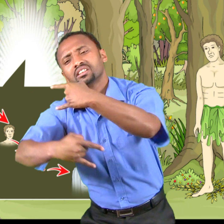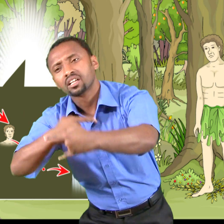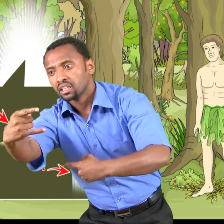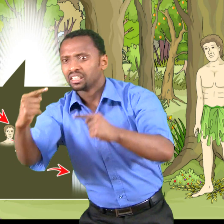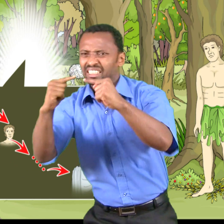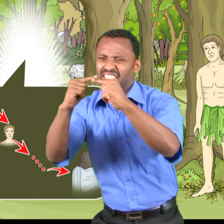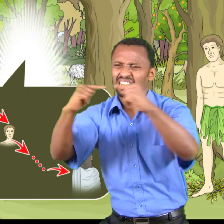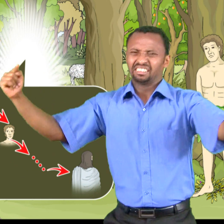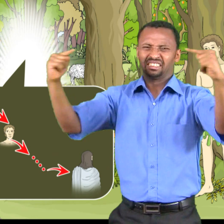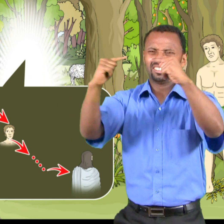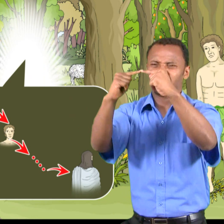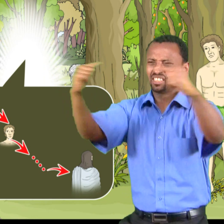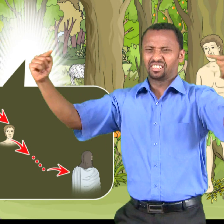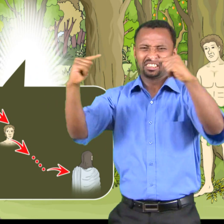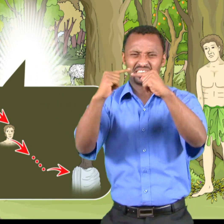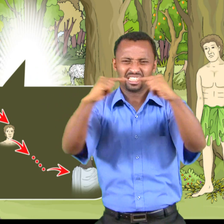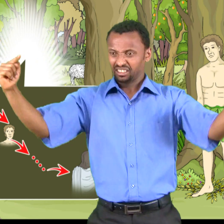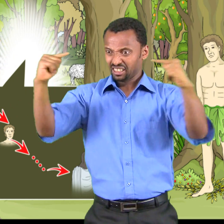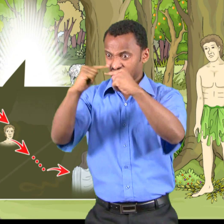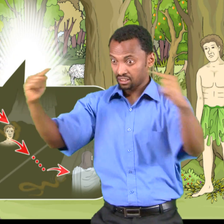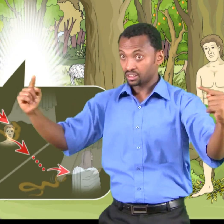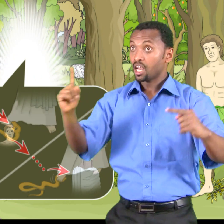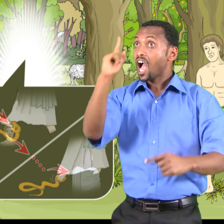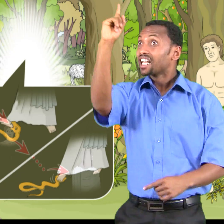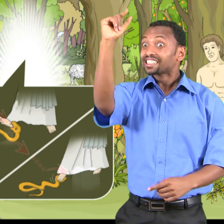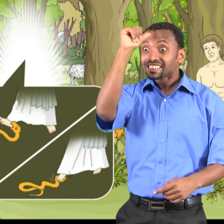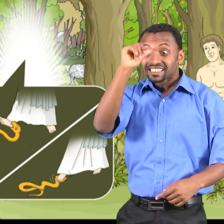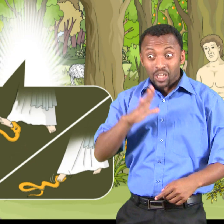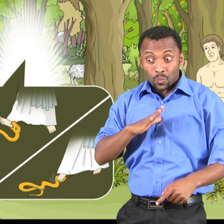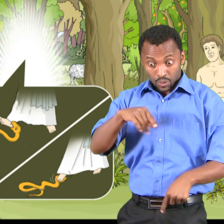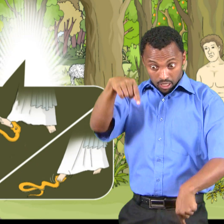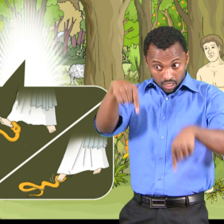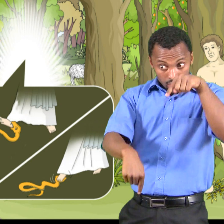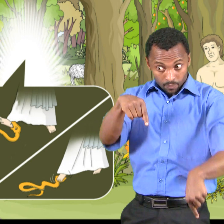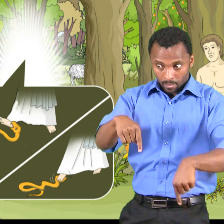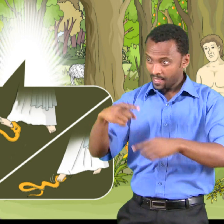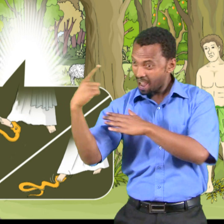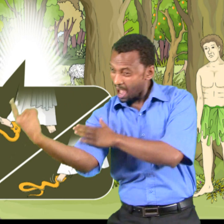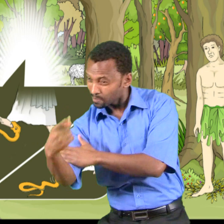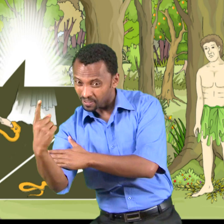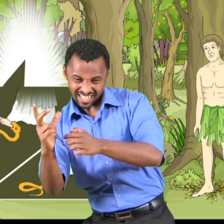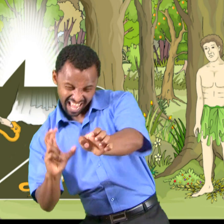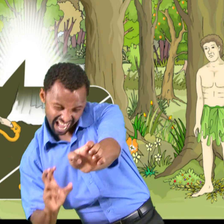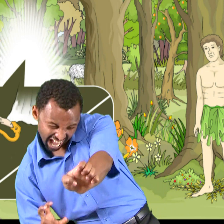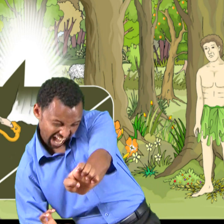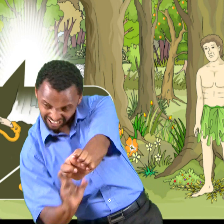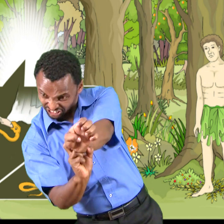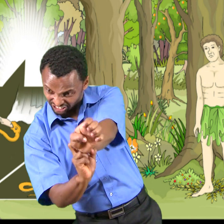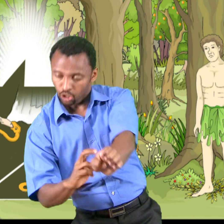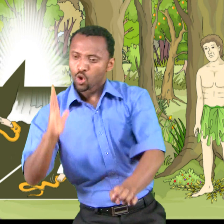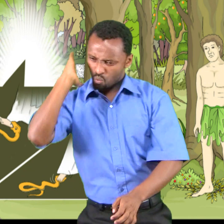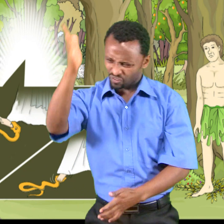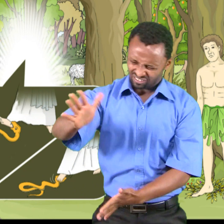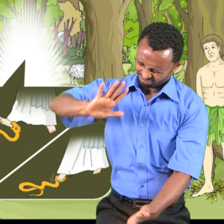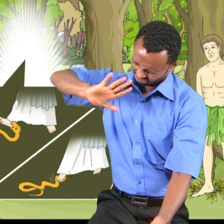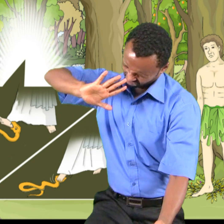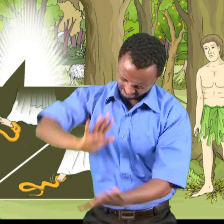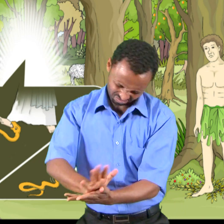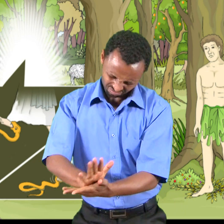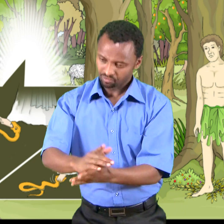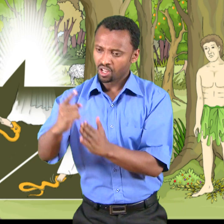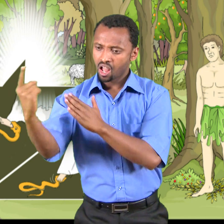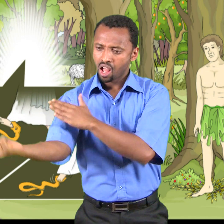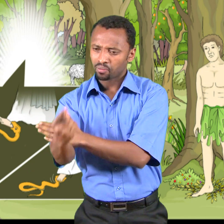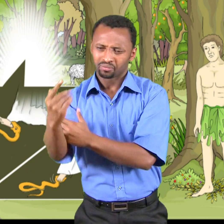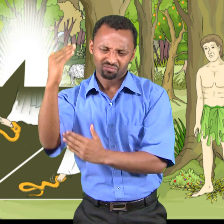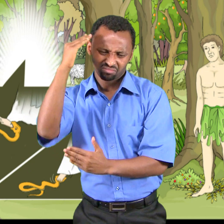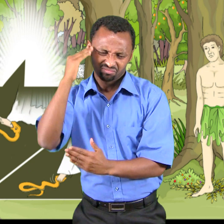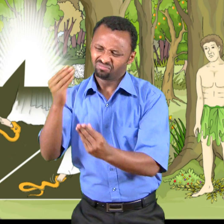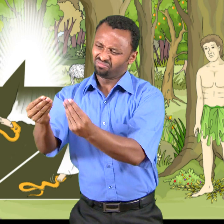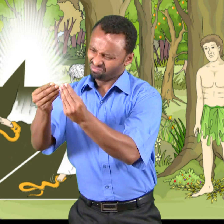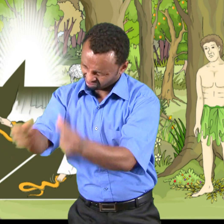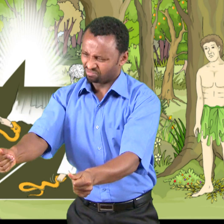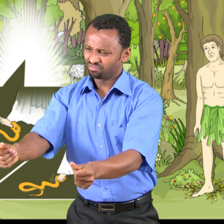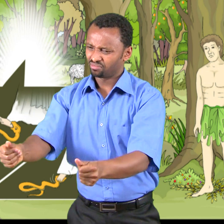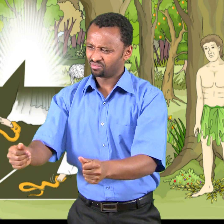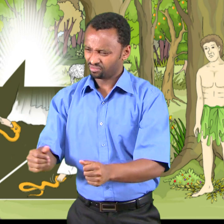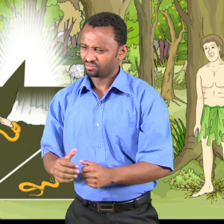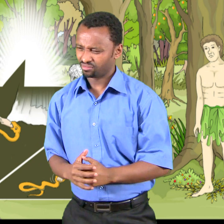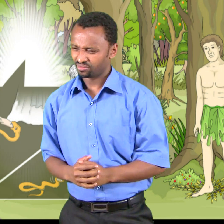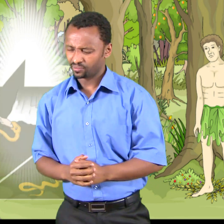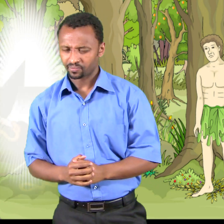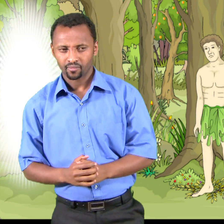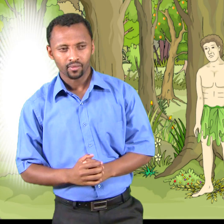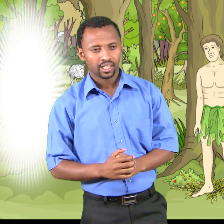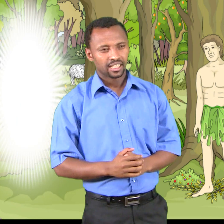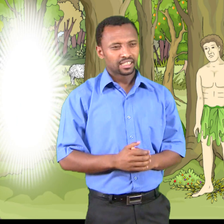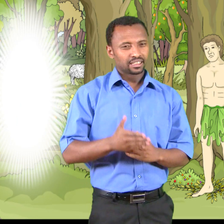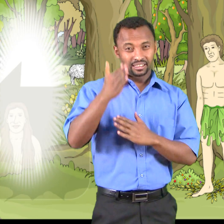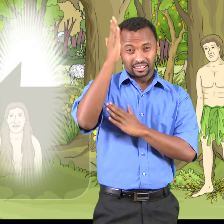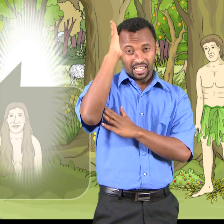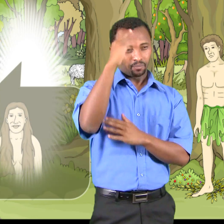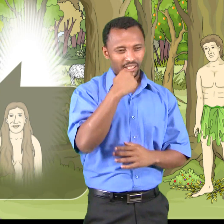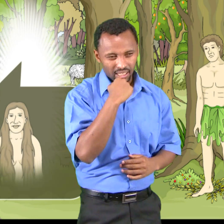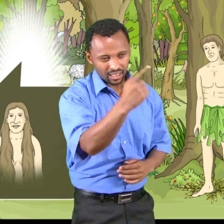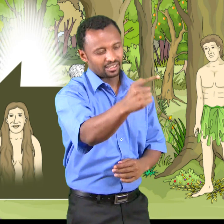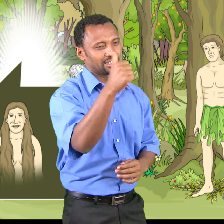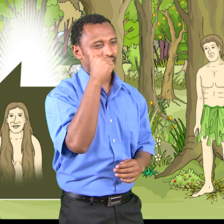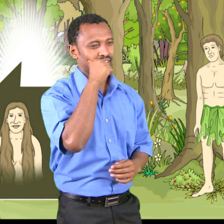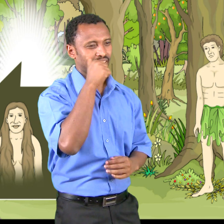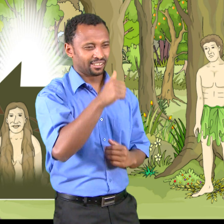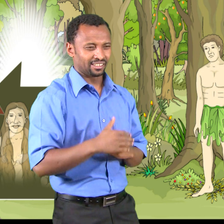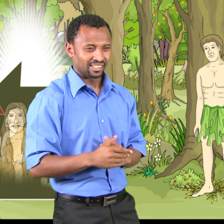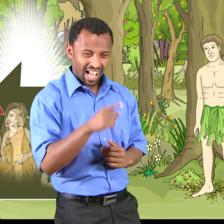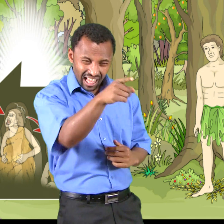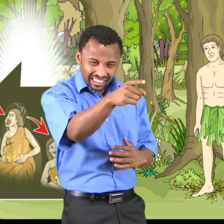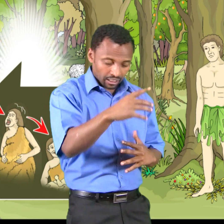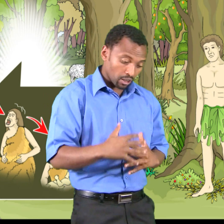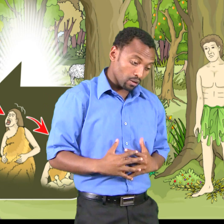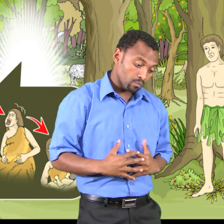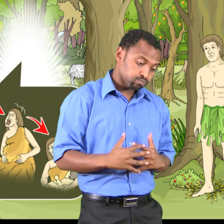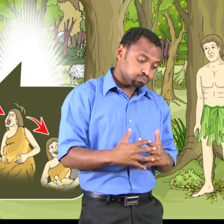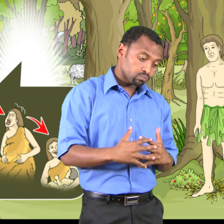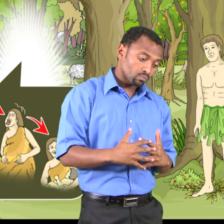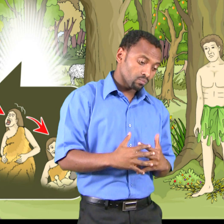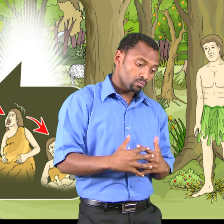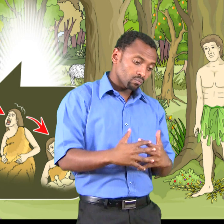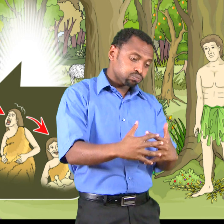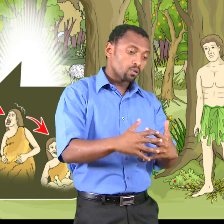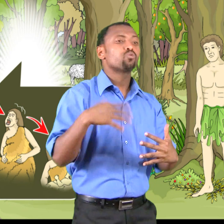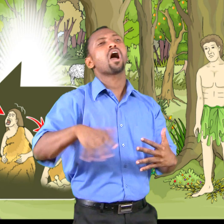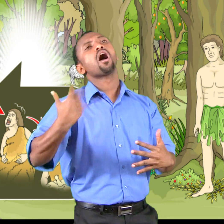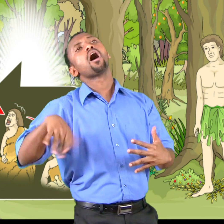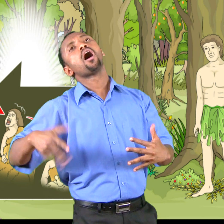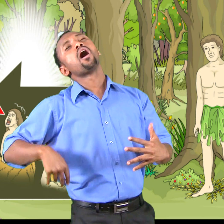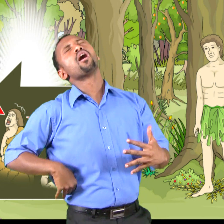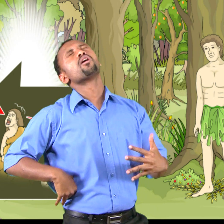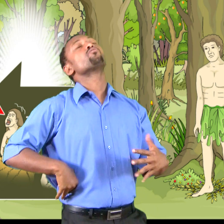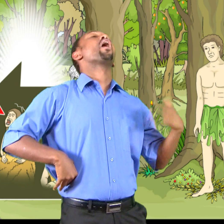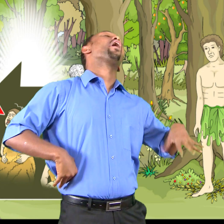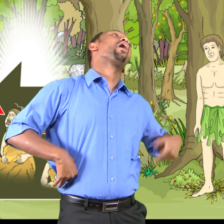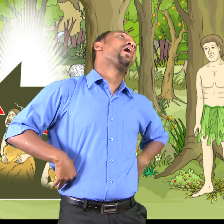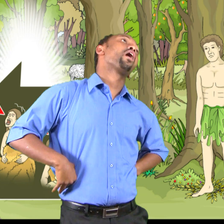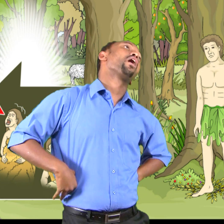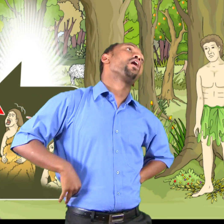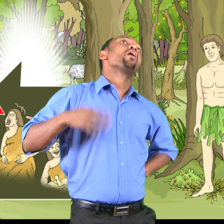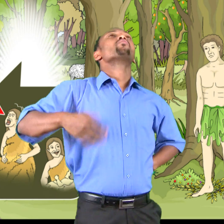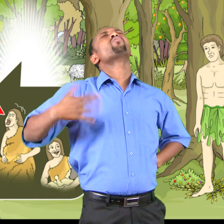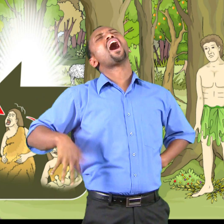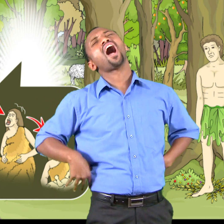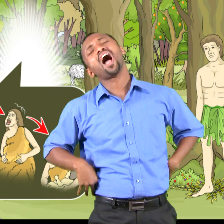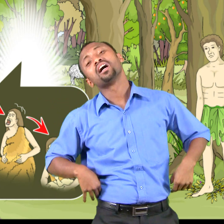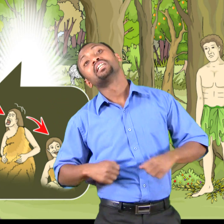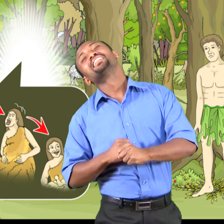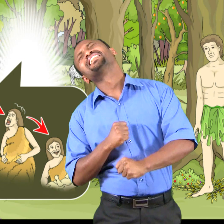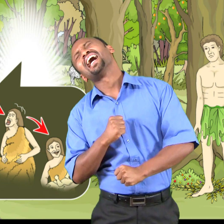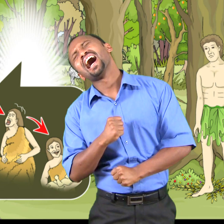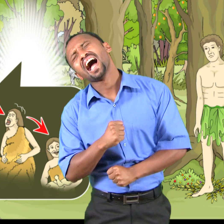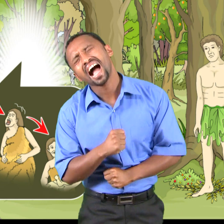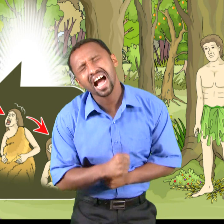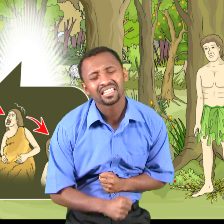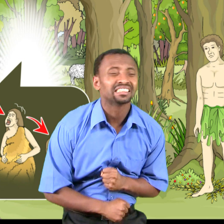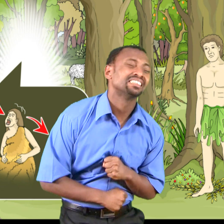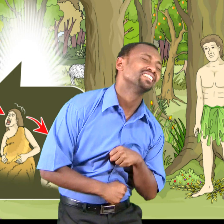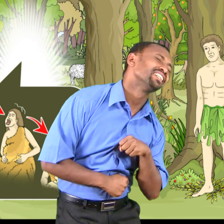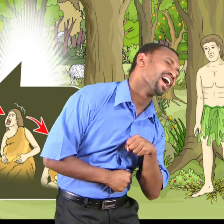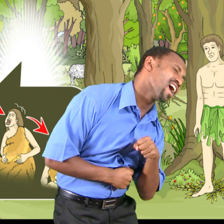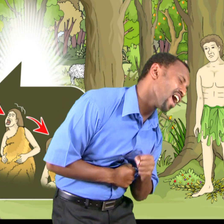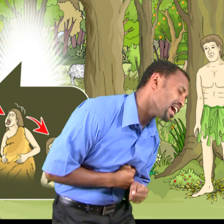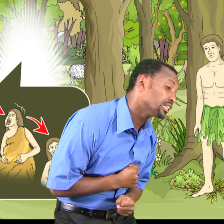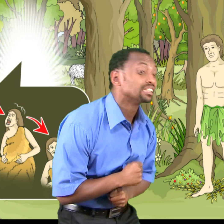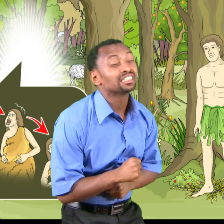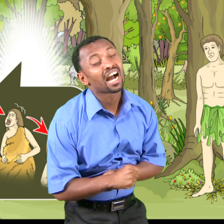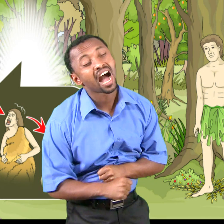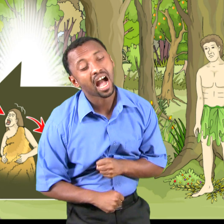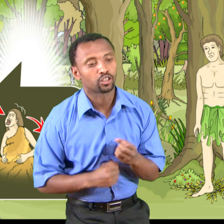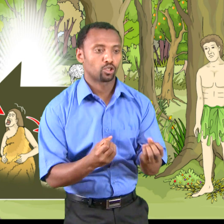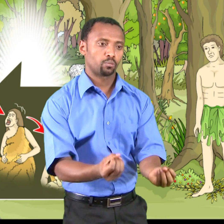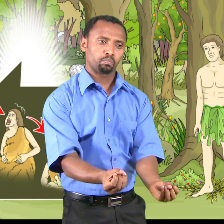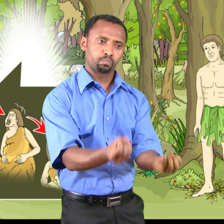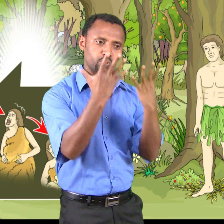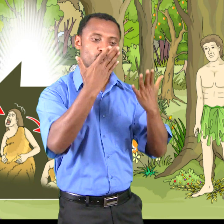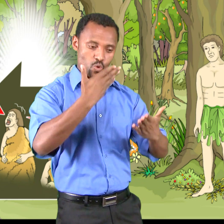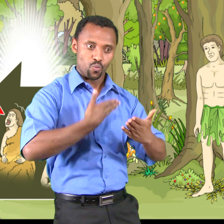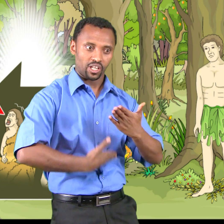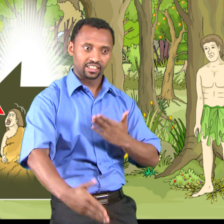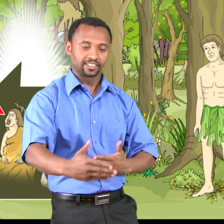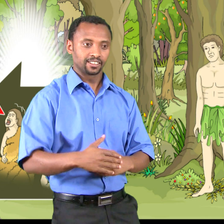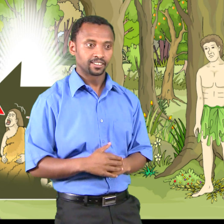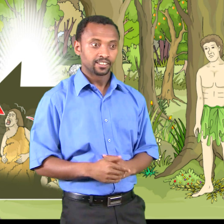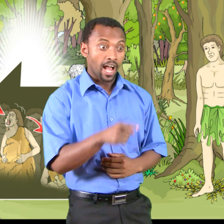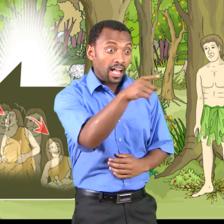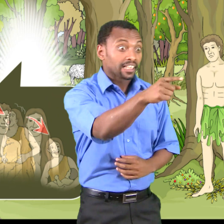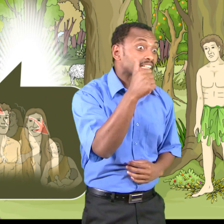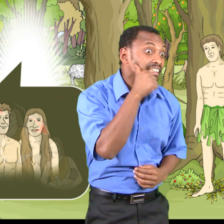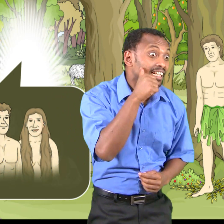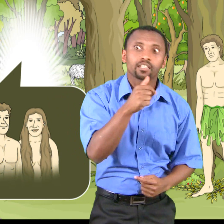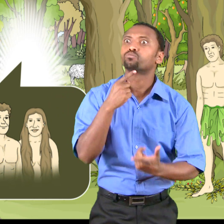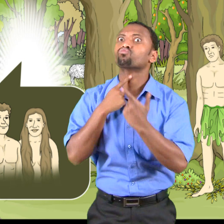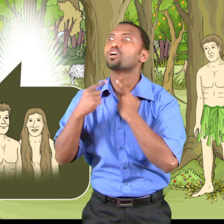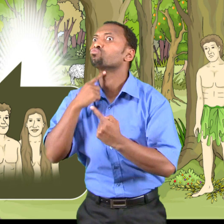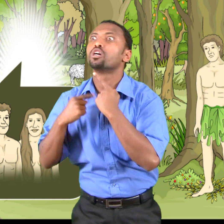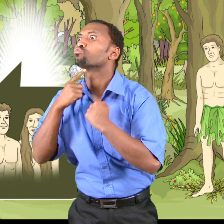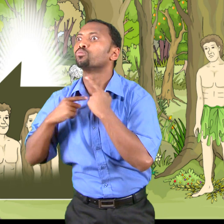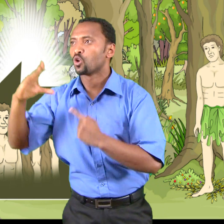He will crush your head, and you will strike his heel.” To the woman He said: “I will sharply increase your pain in childbirth; in pain you will bring forth children.